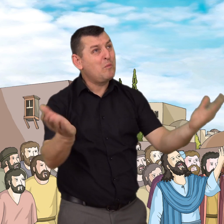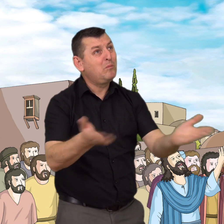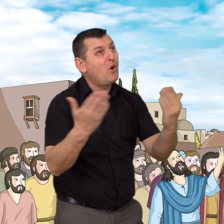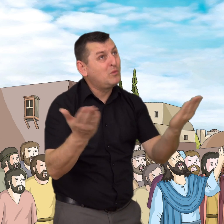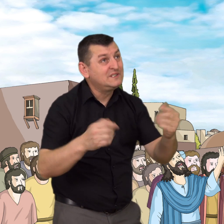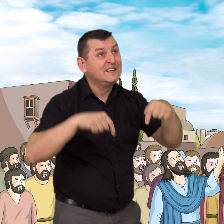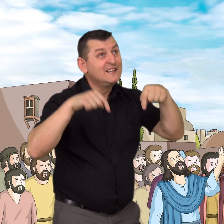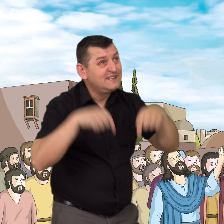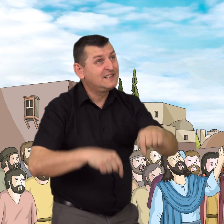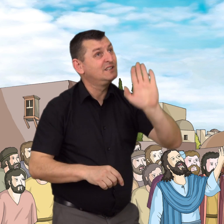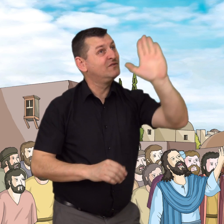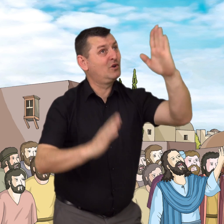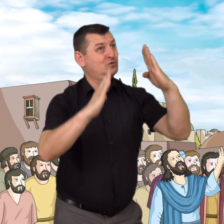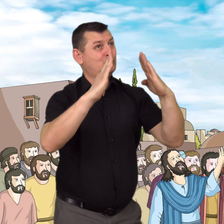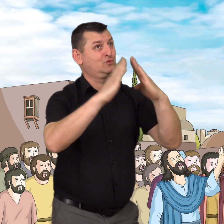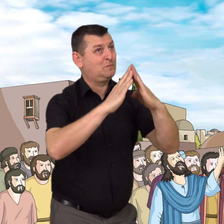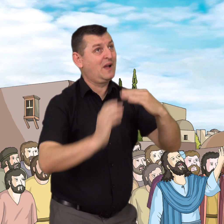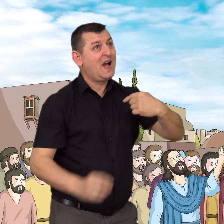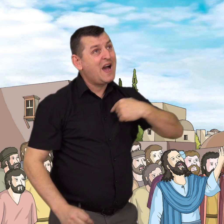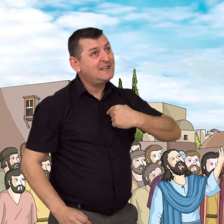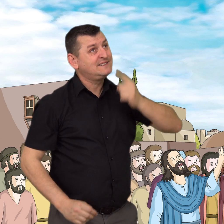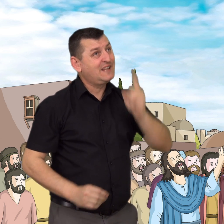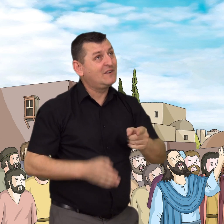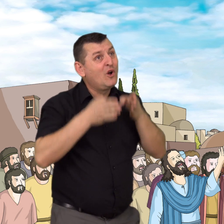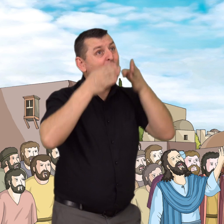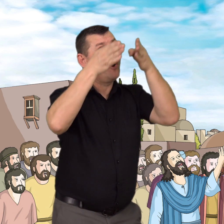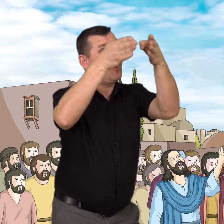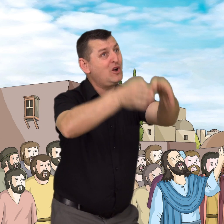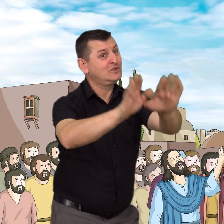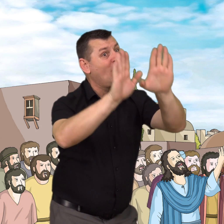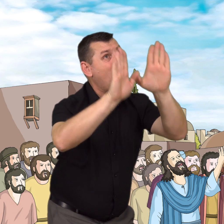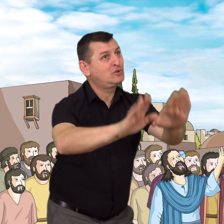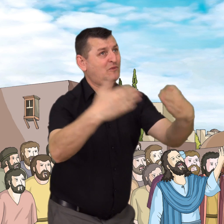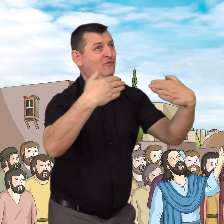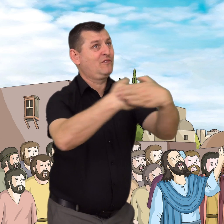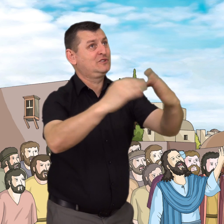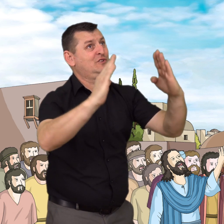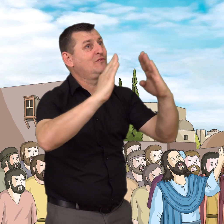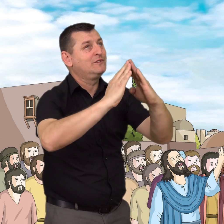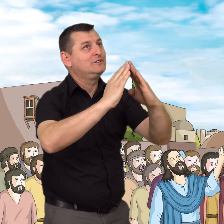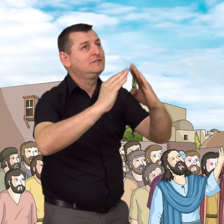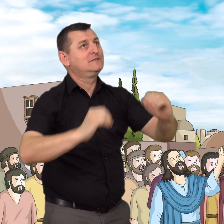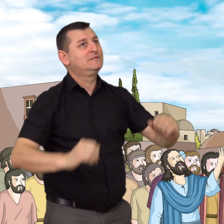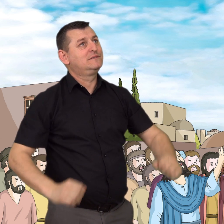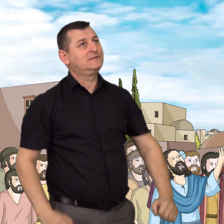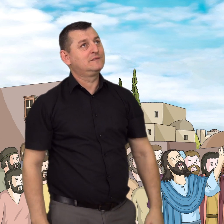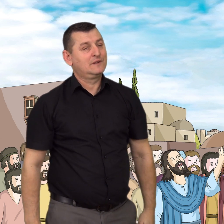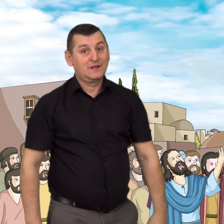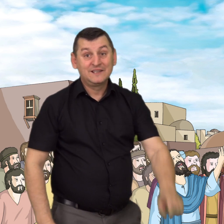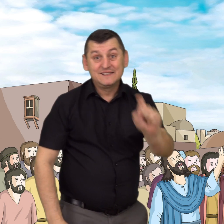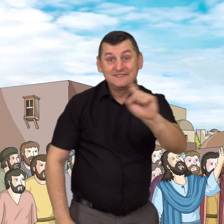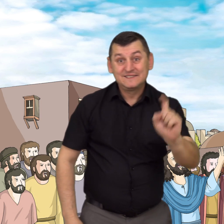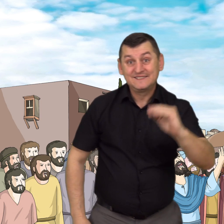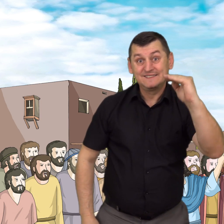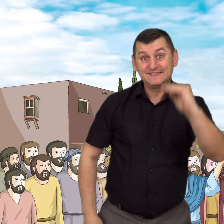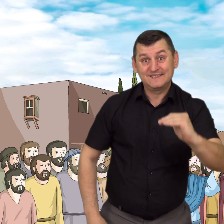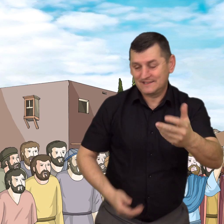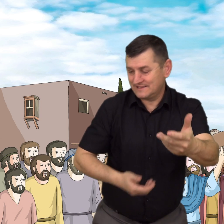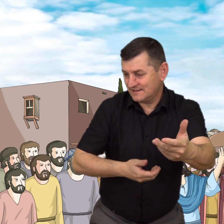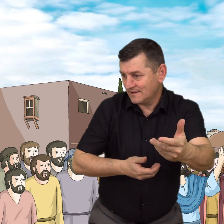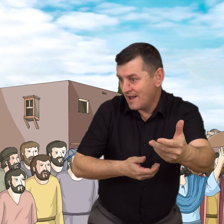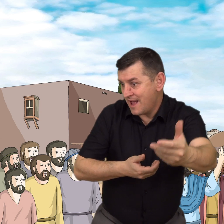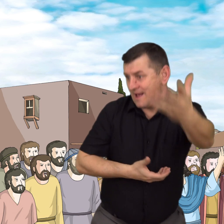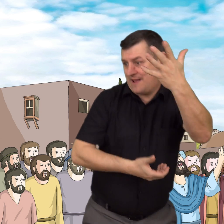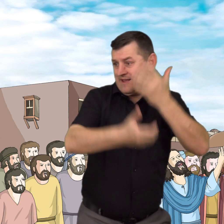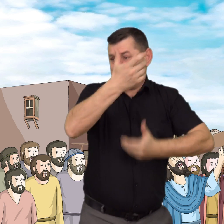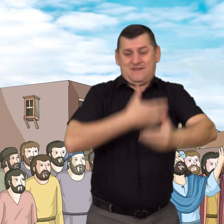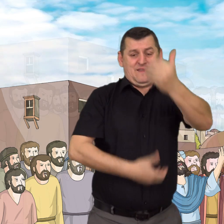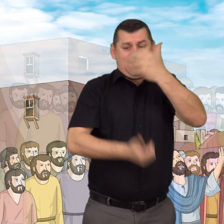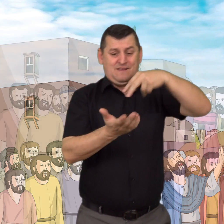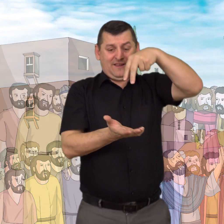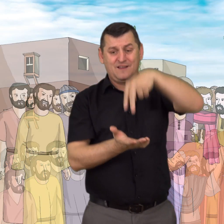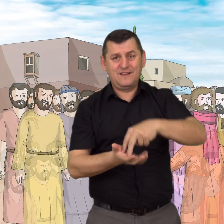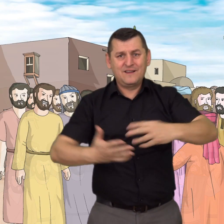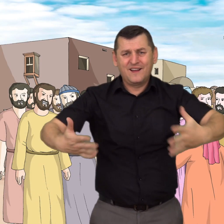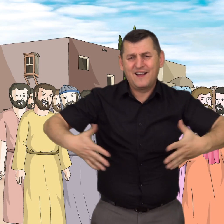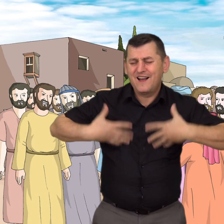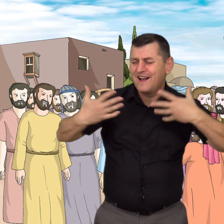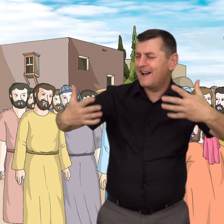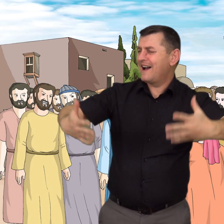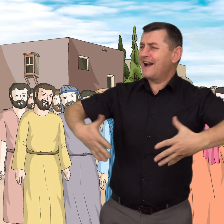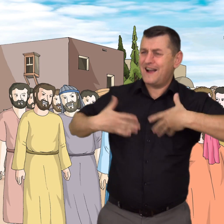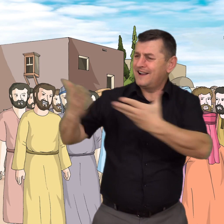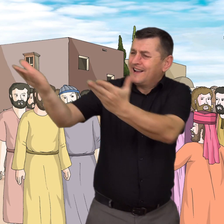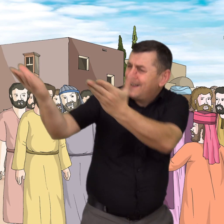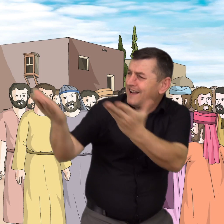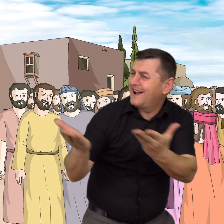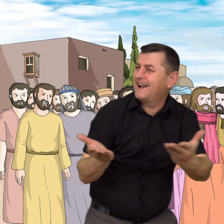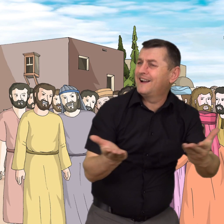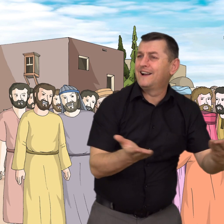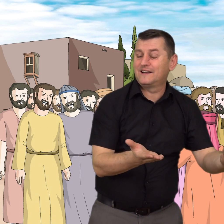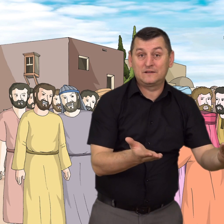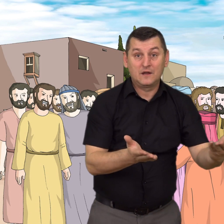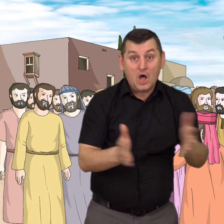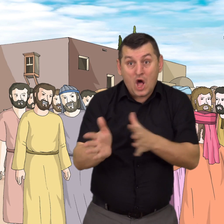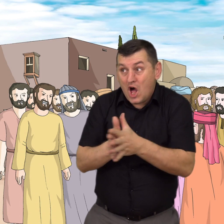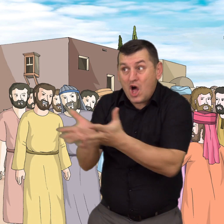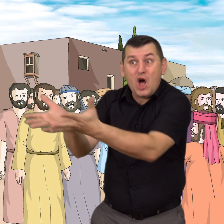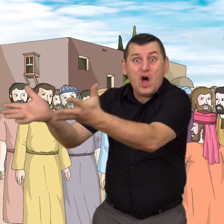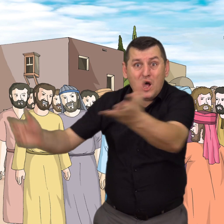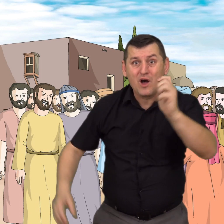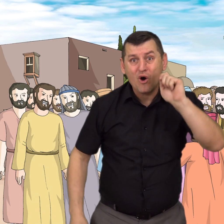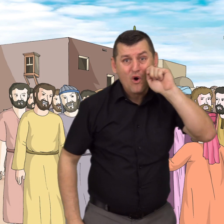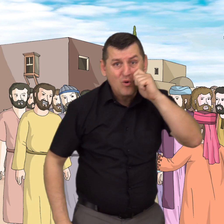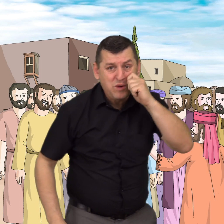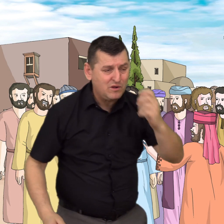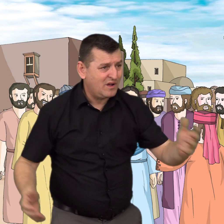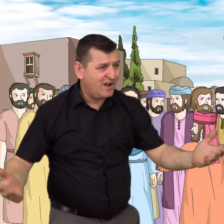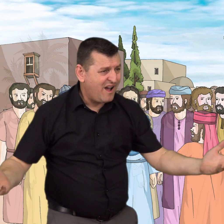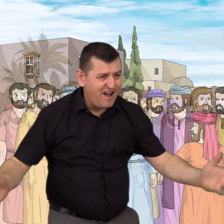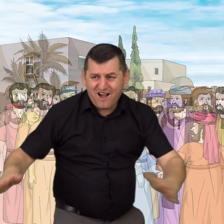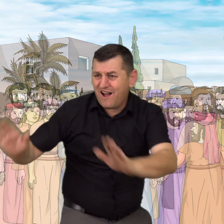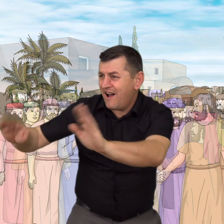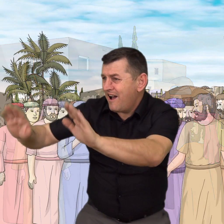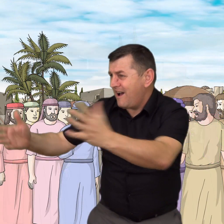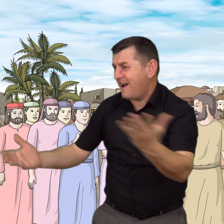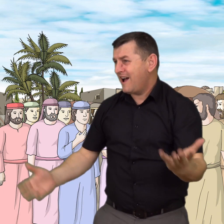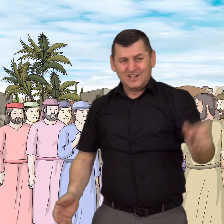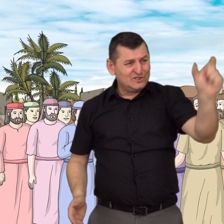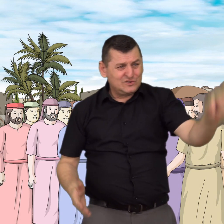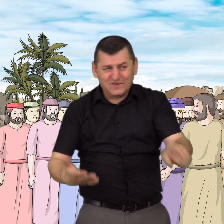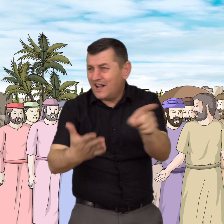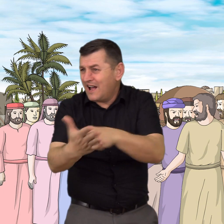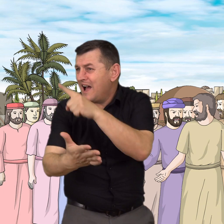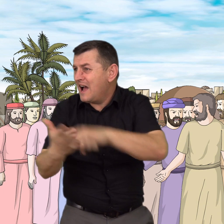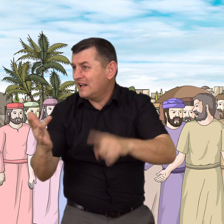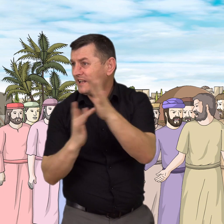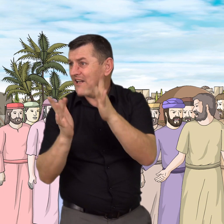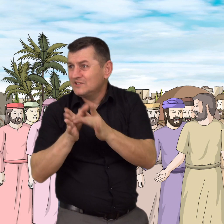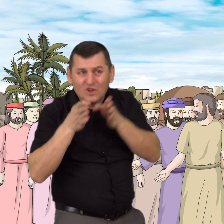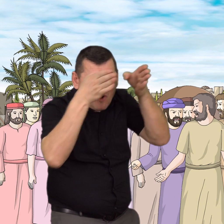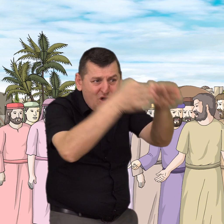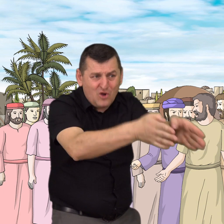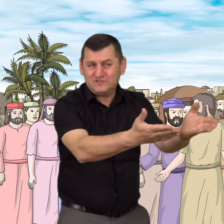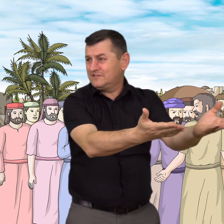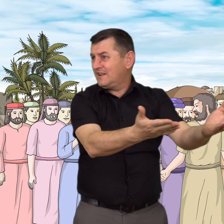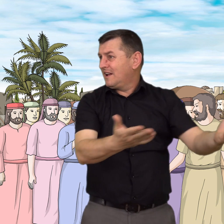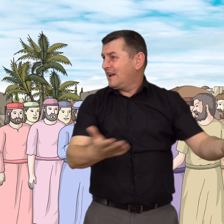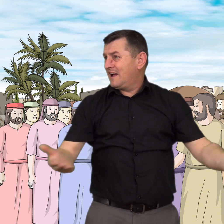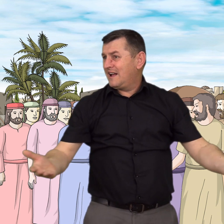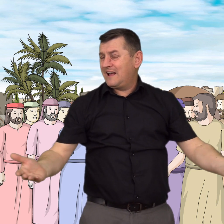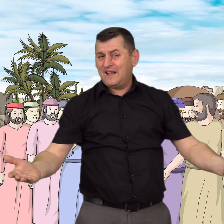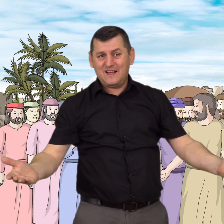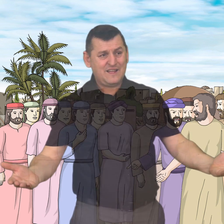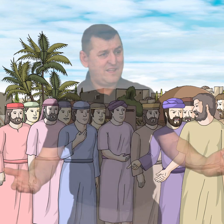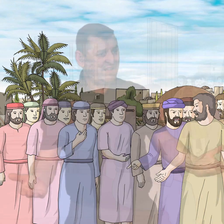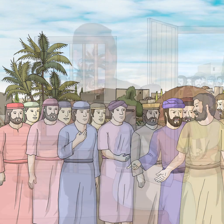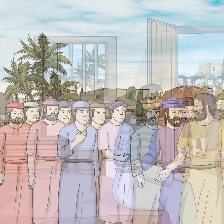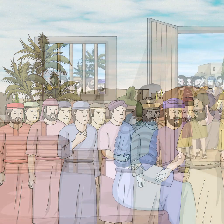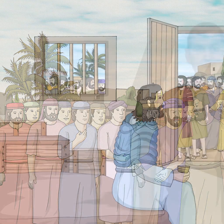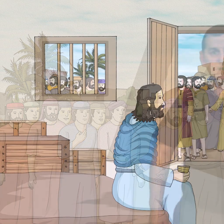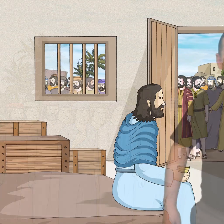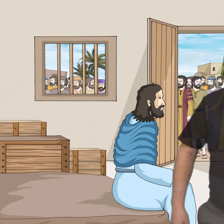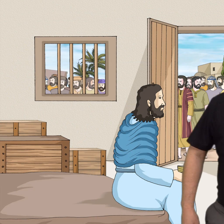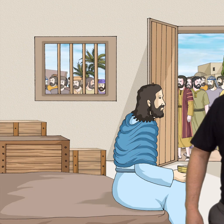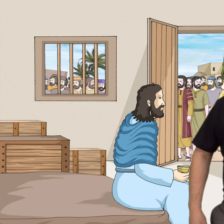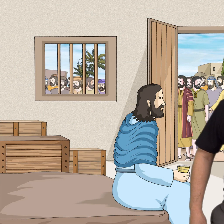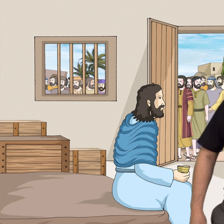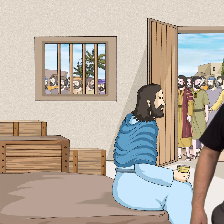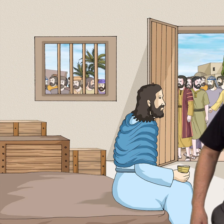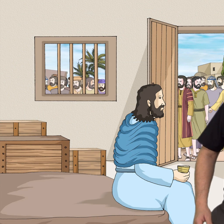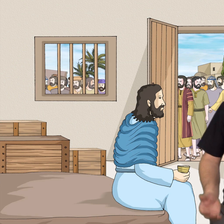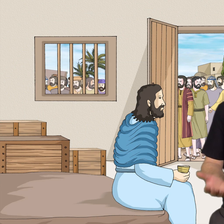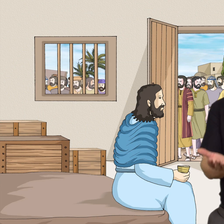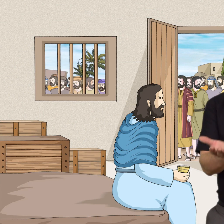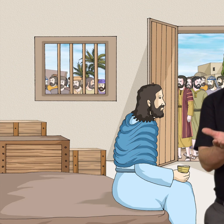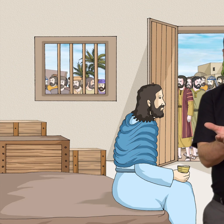So Zacchaeus hurried down and welcomed Him joyfully. And all who saw this began to grumble, saying, “He has gone to be the guest of a sinful man!”